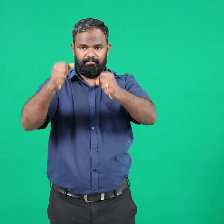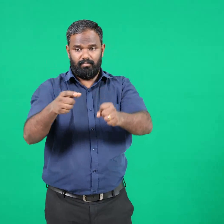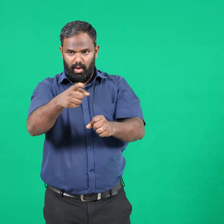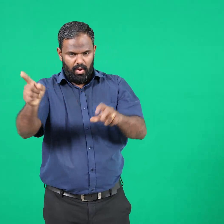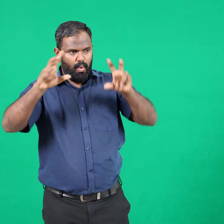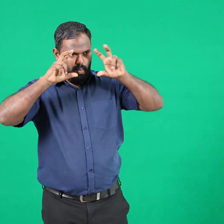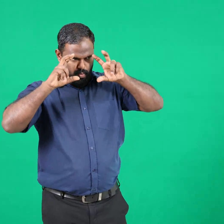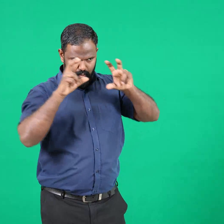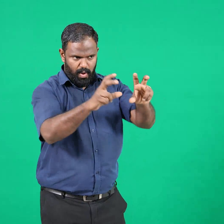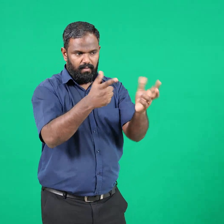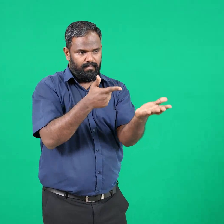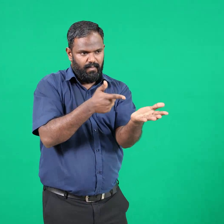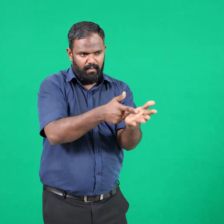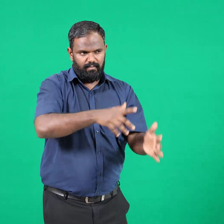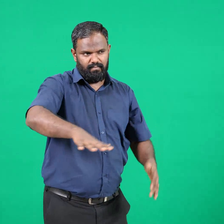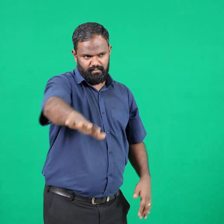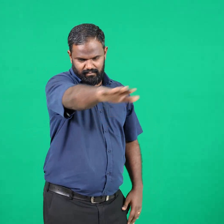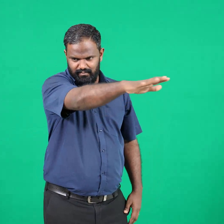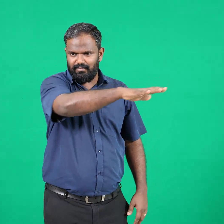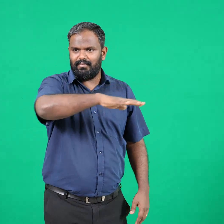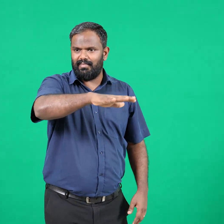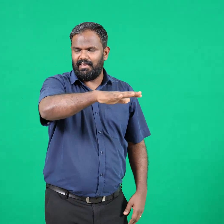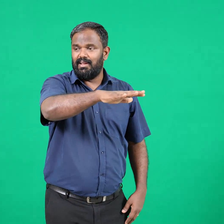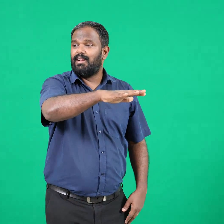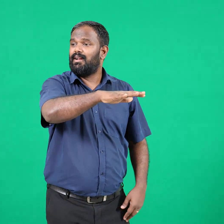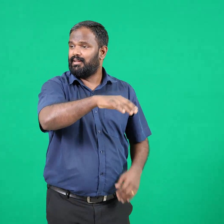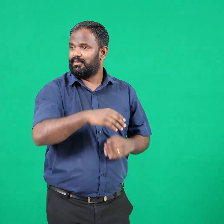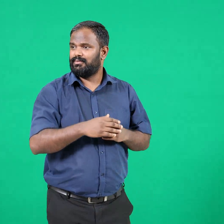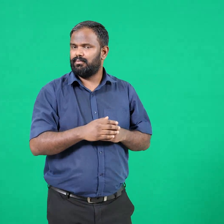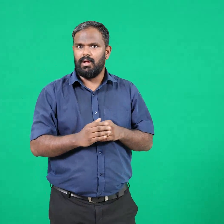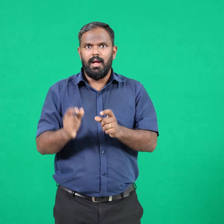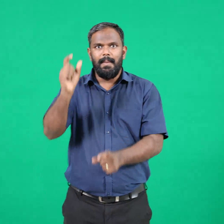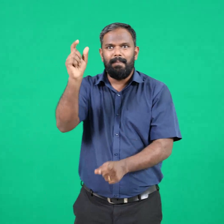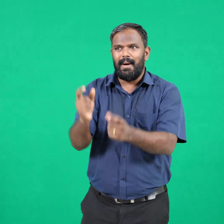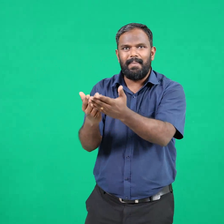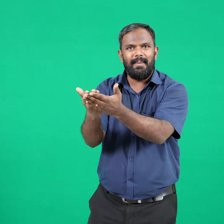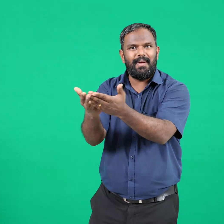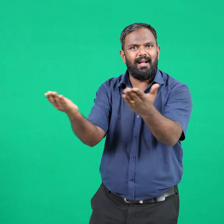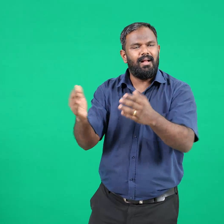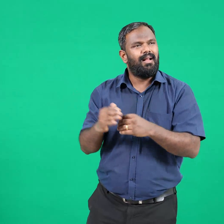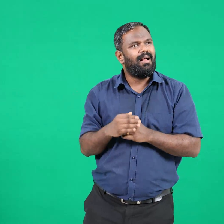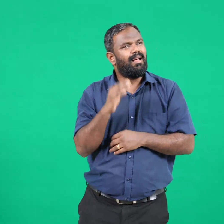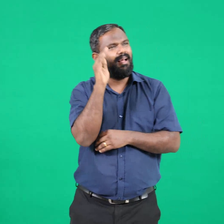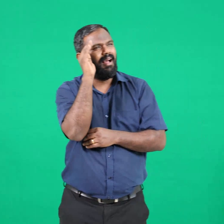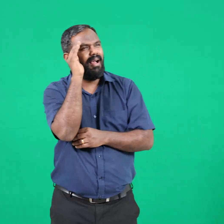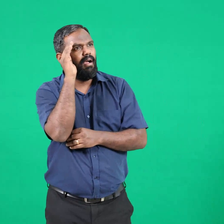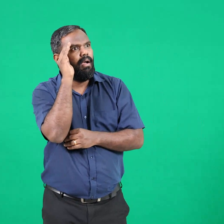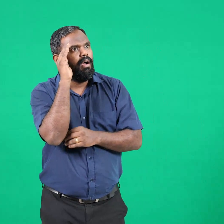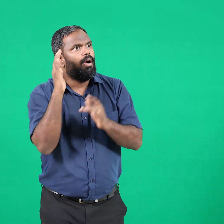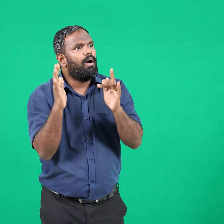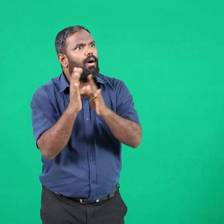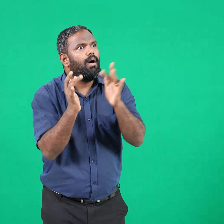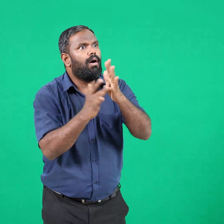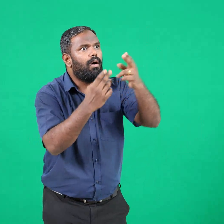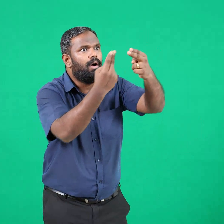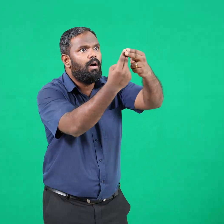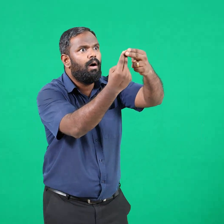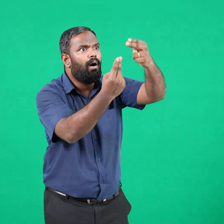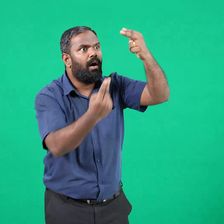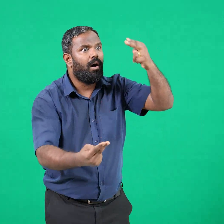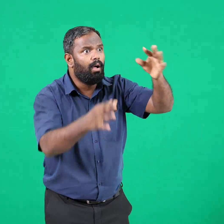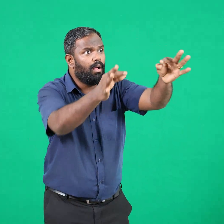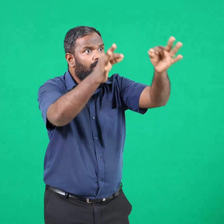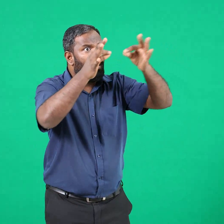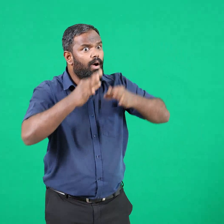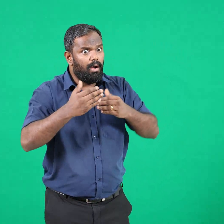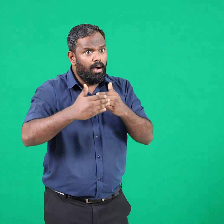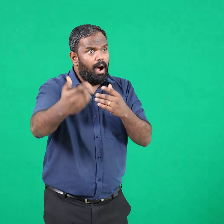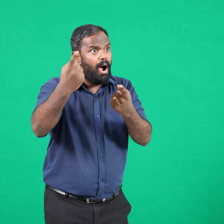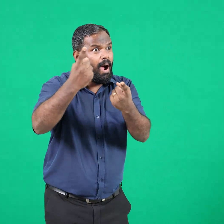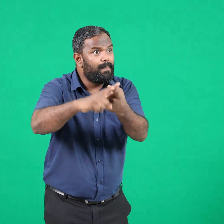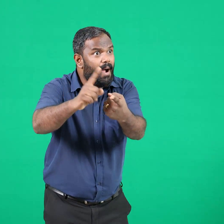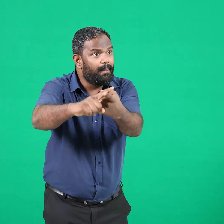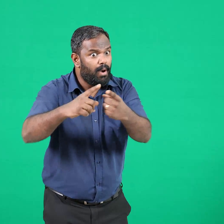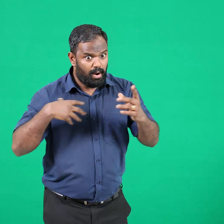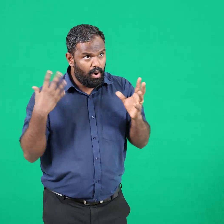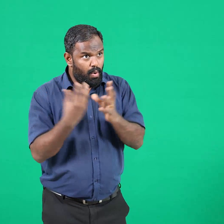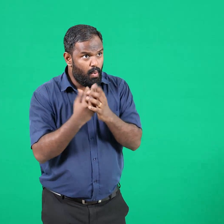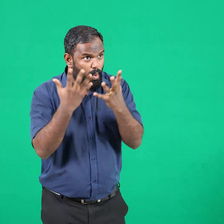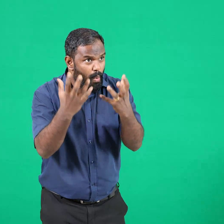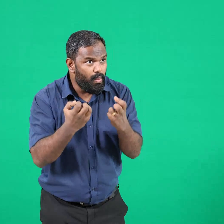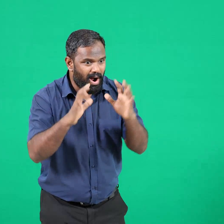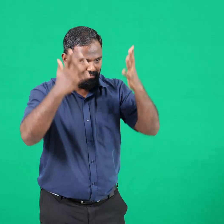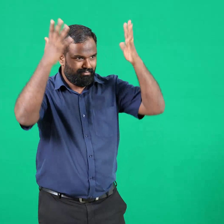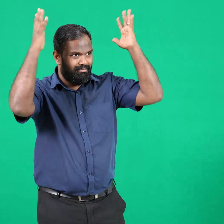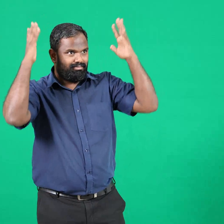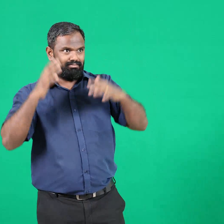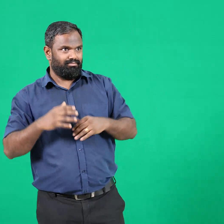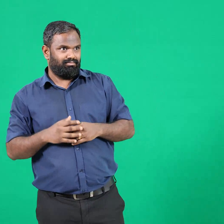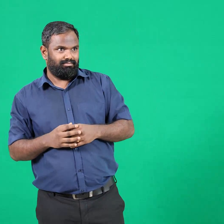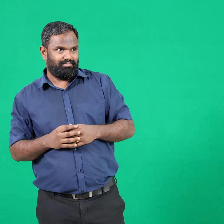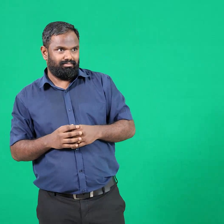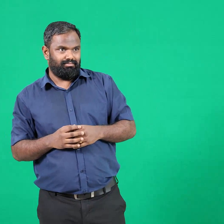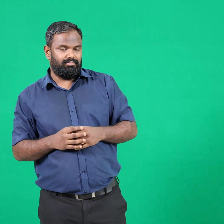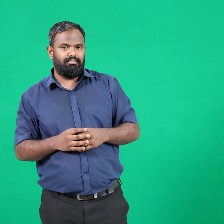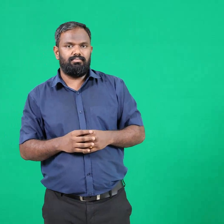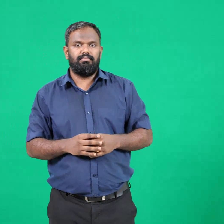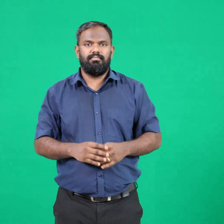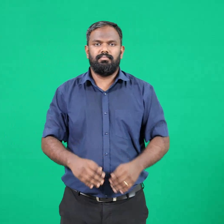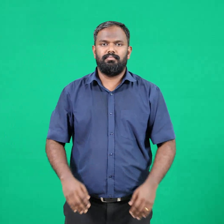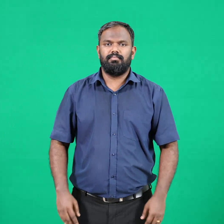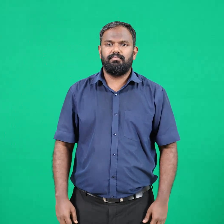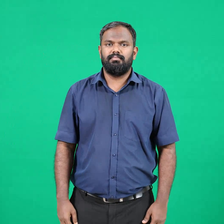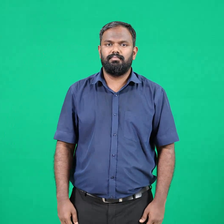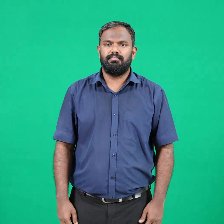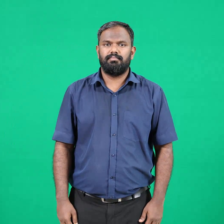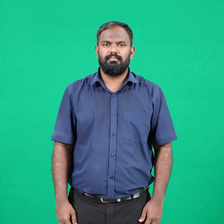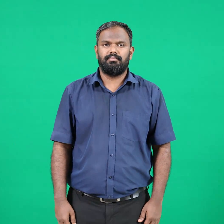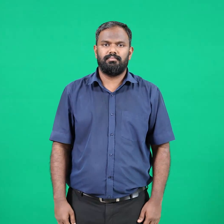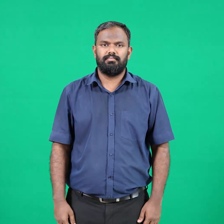And when the people heard this, they said, "May such a thing never happen!"